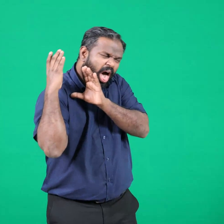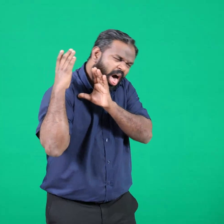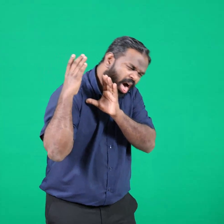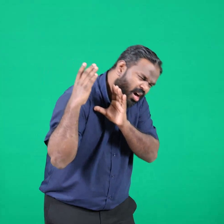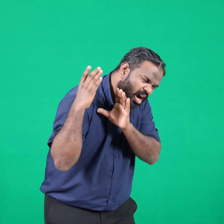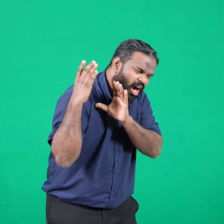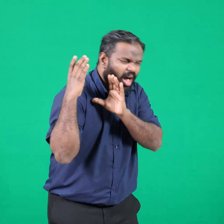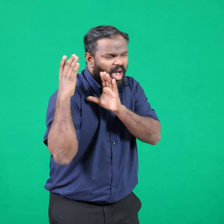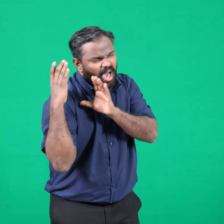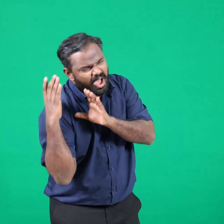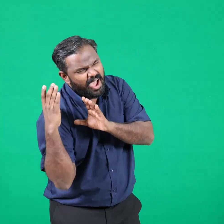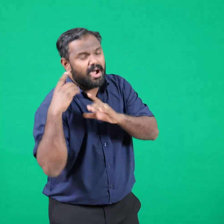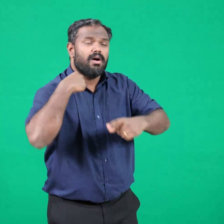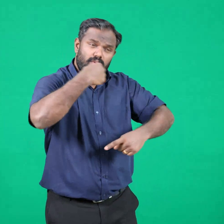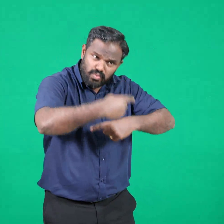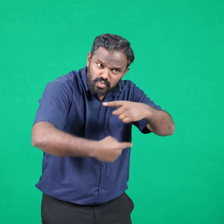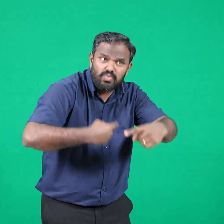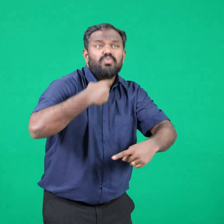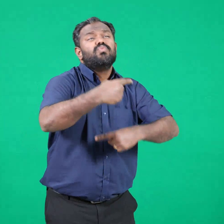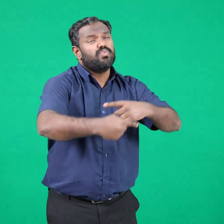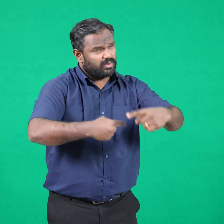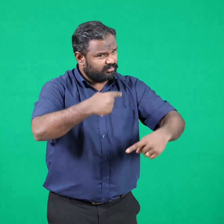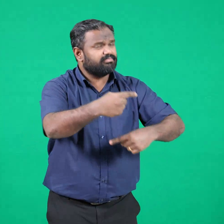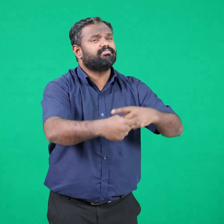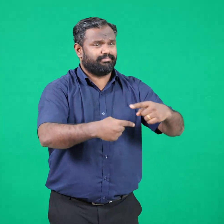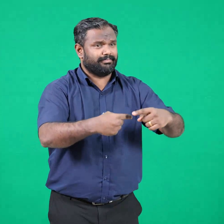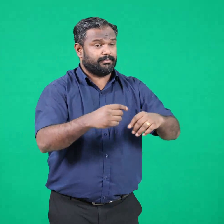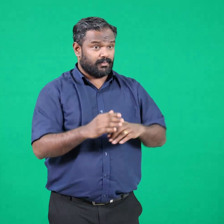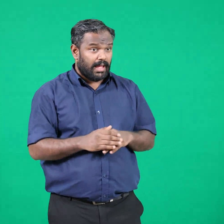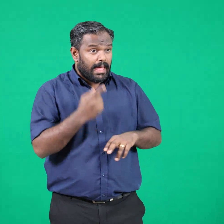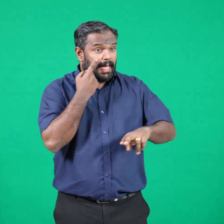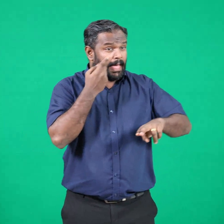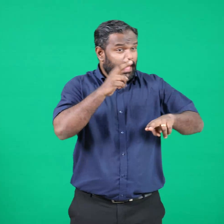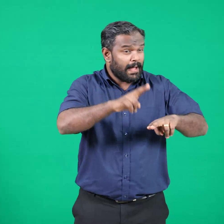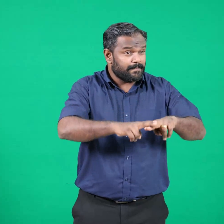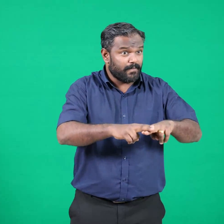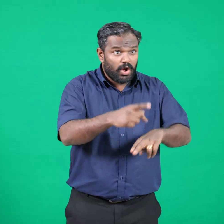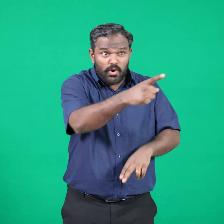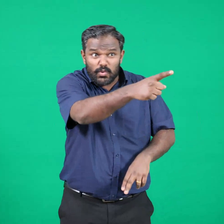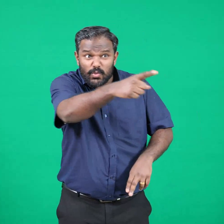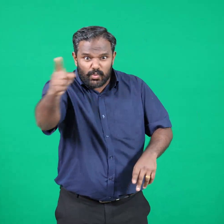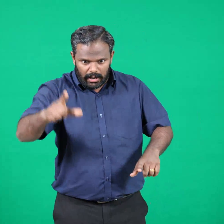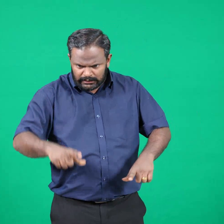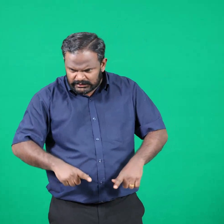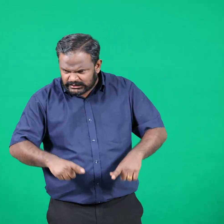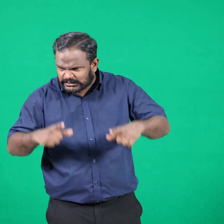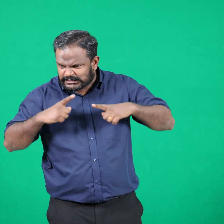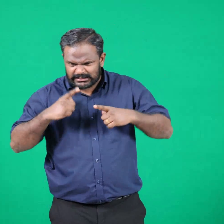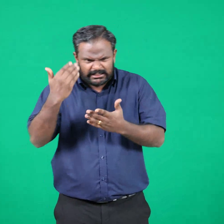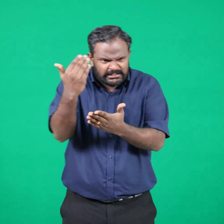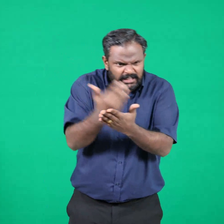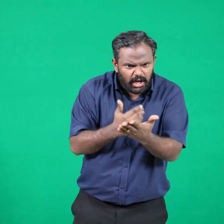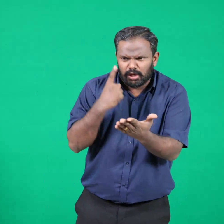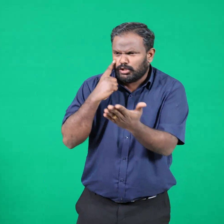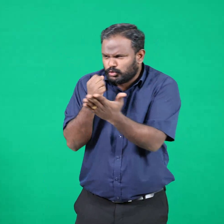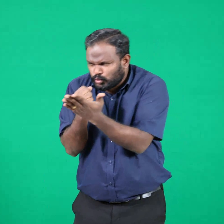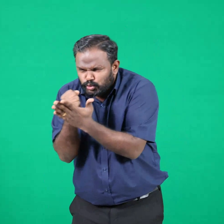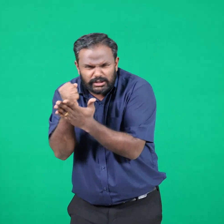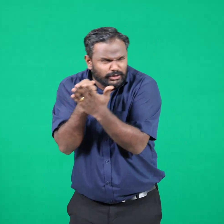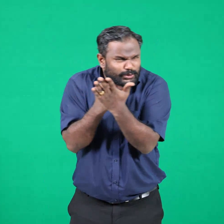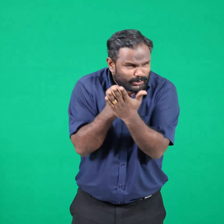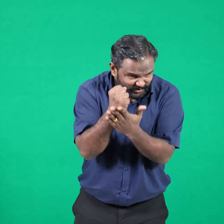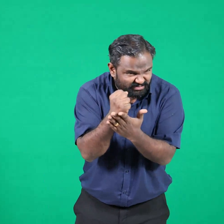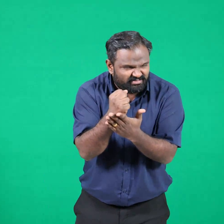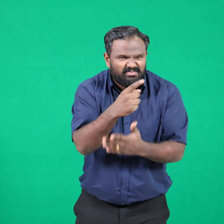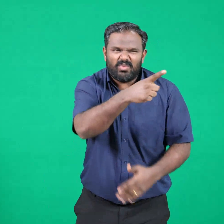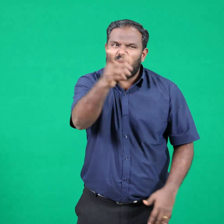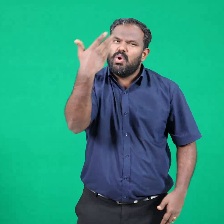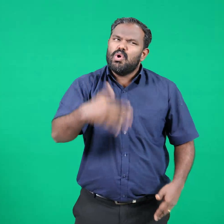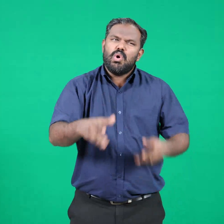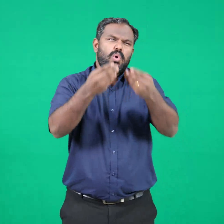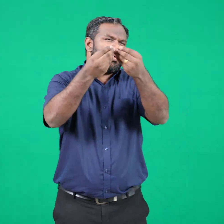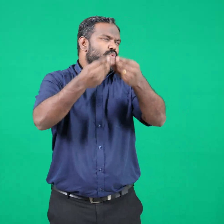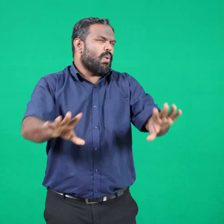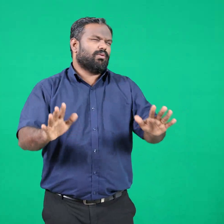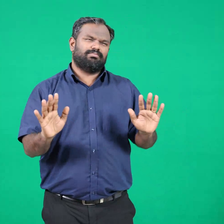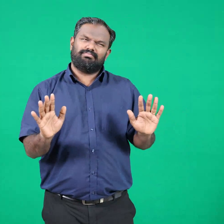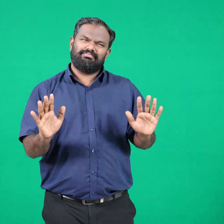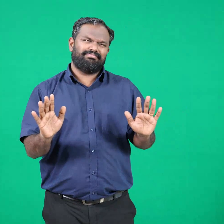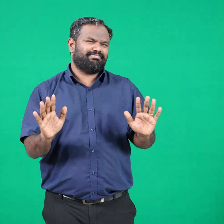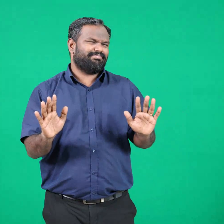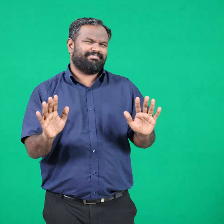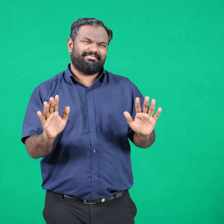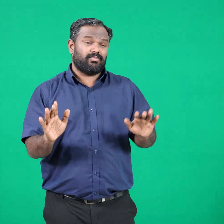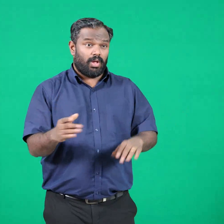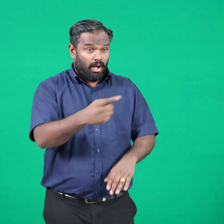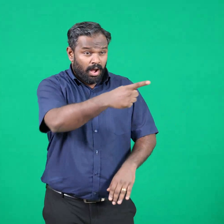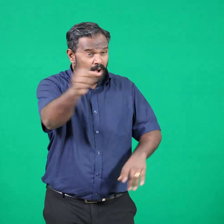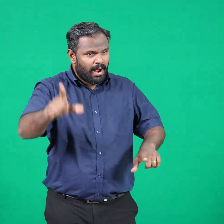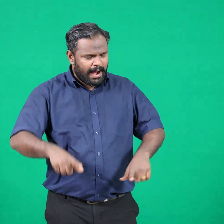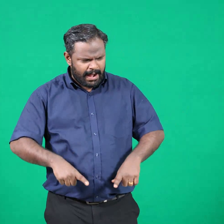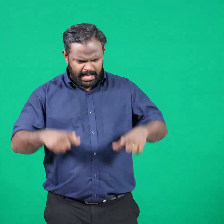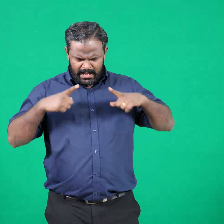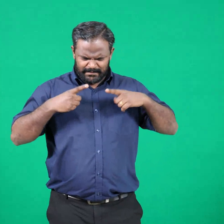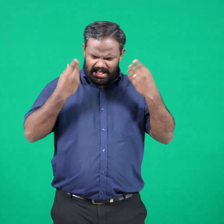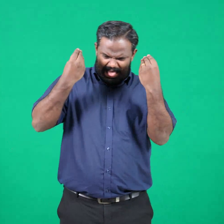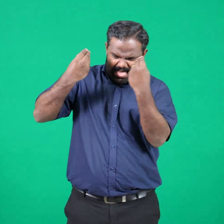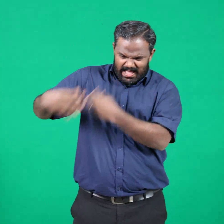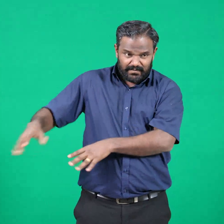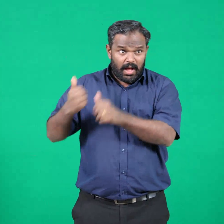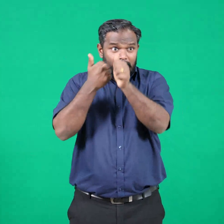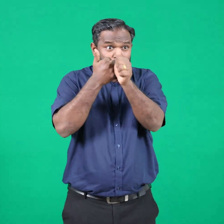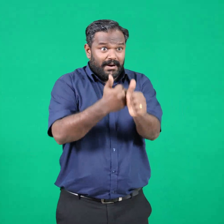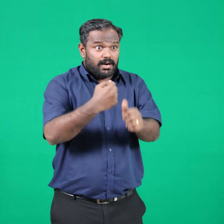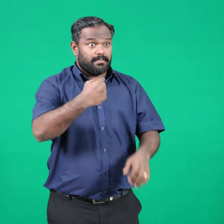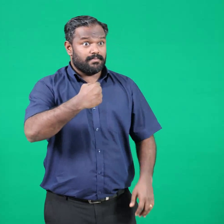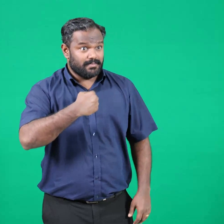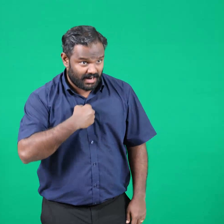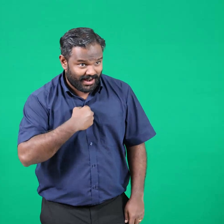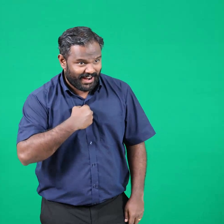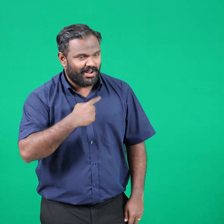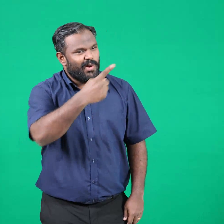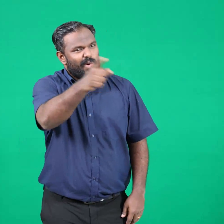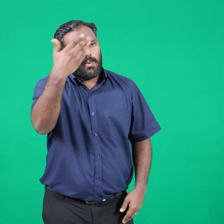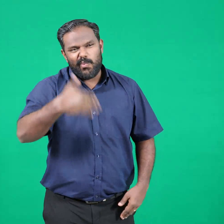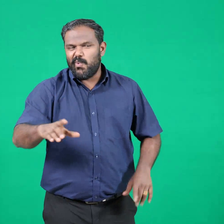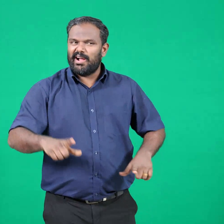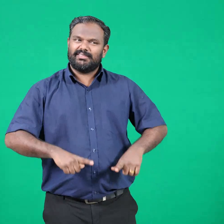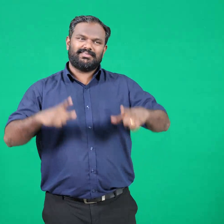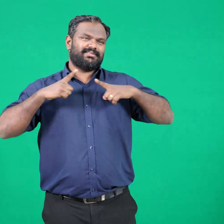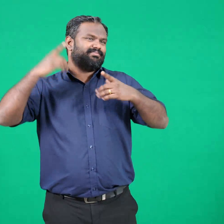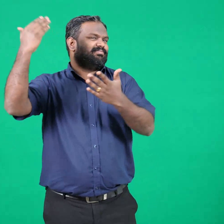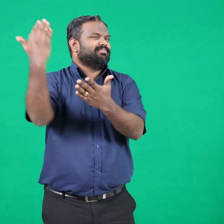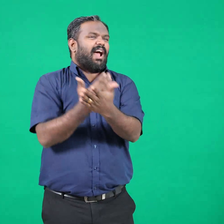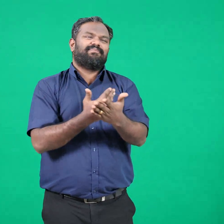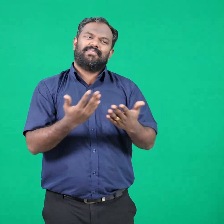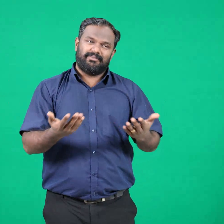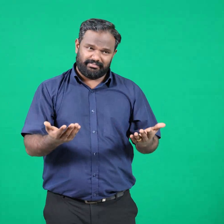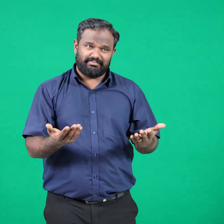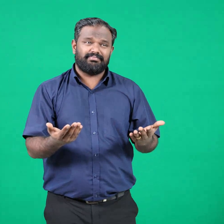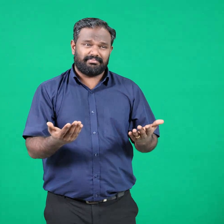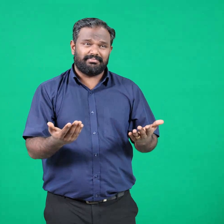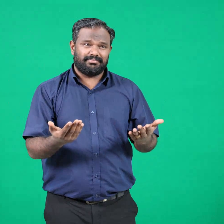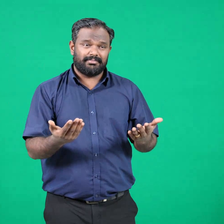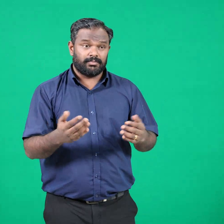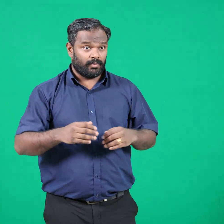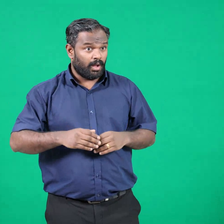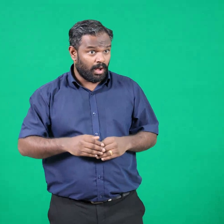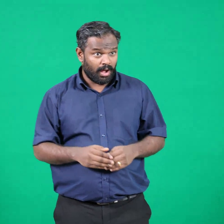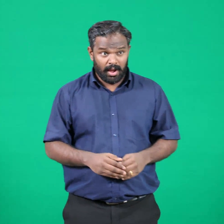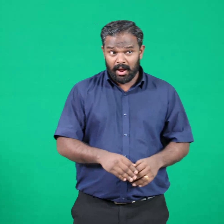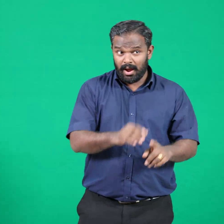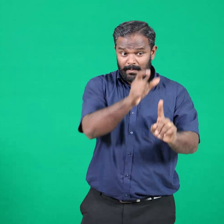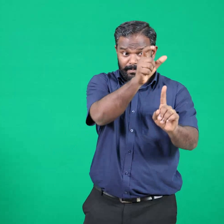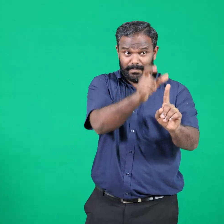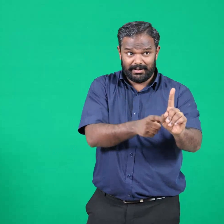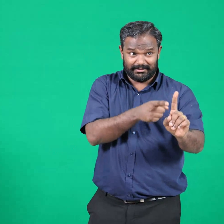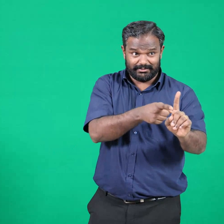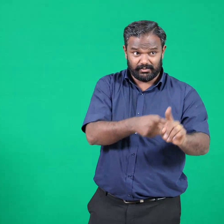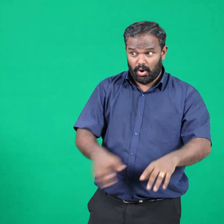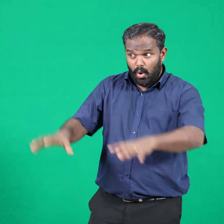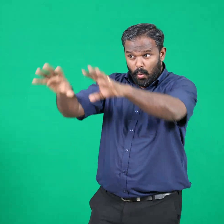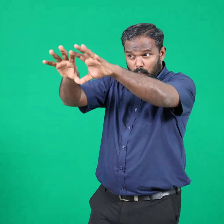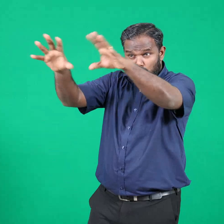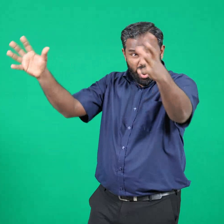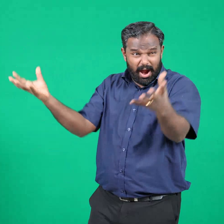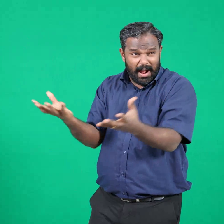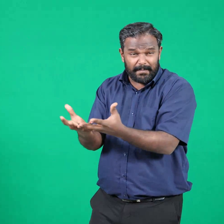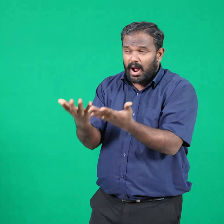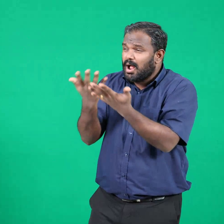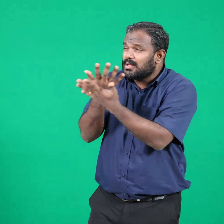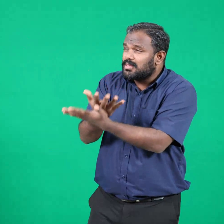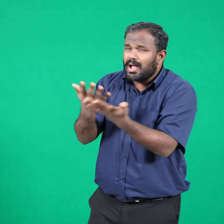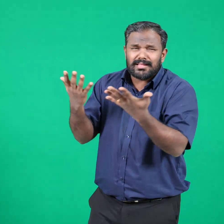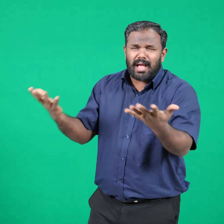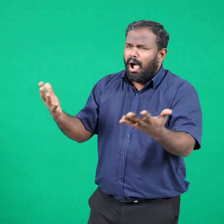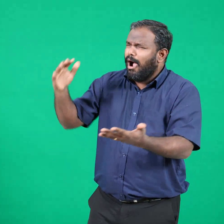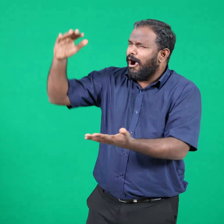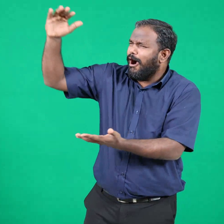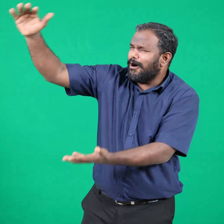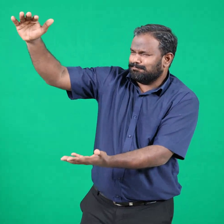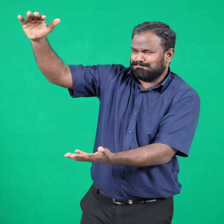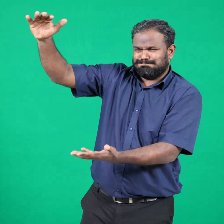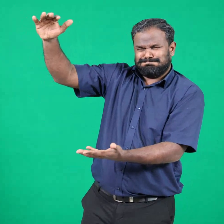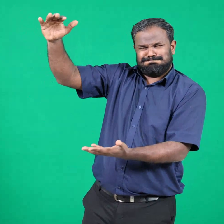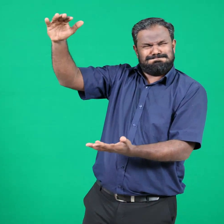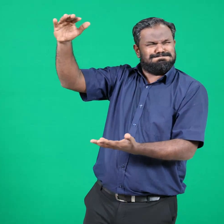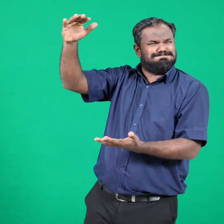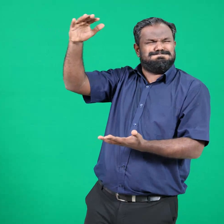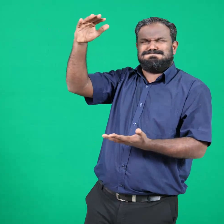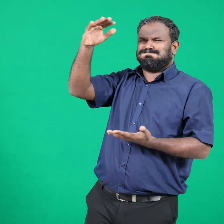For whoever wants to save his life will lose it, but whoever loses his life for My sake will save it.